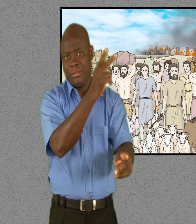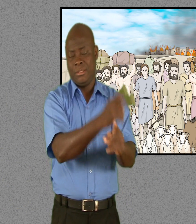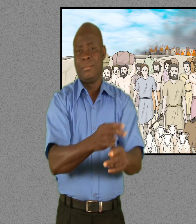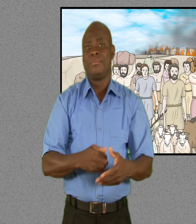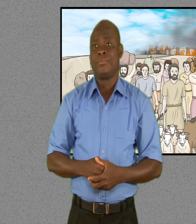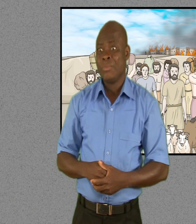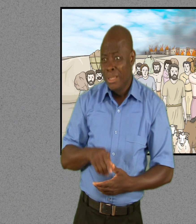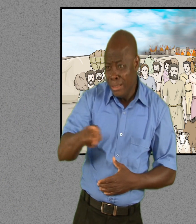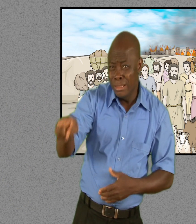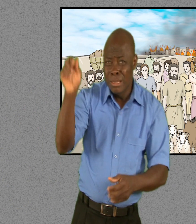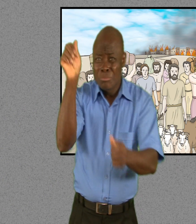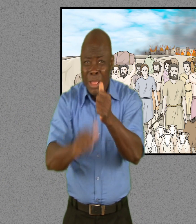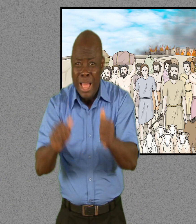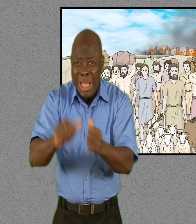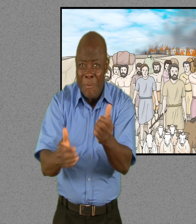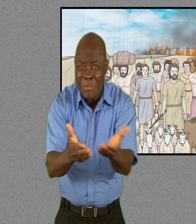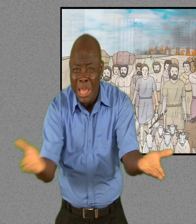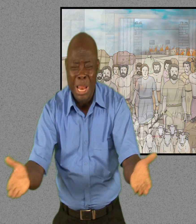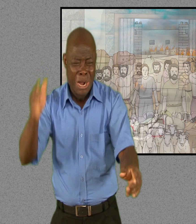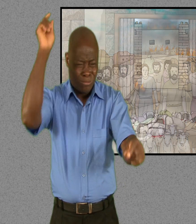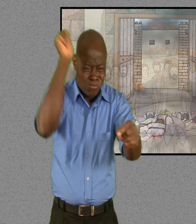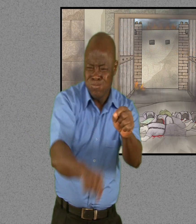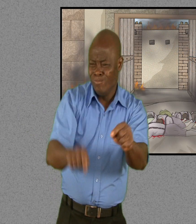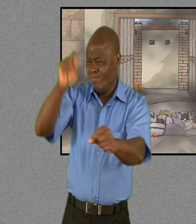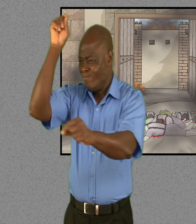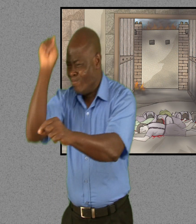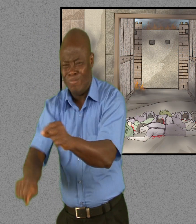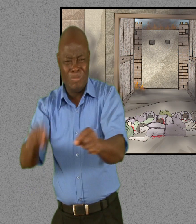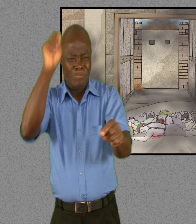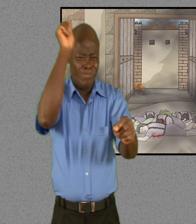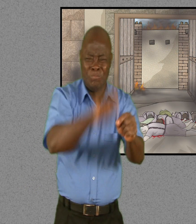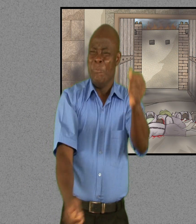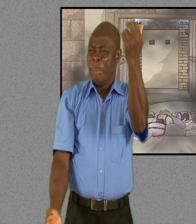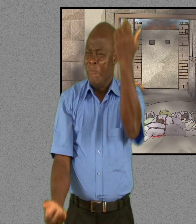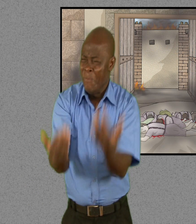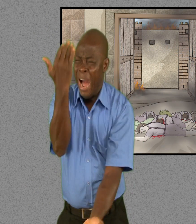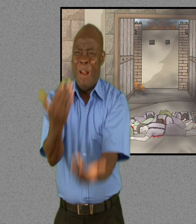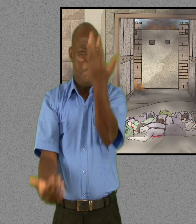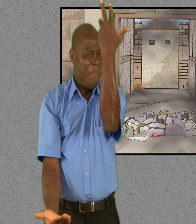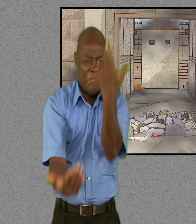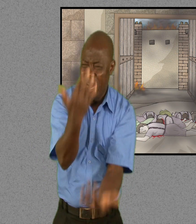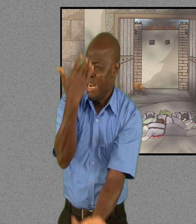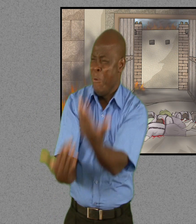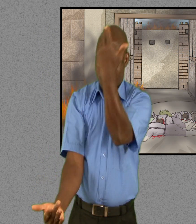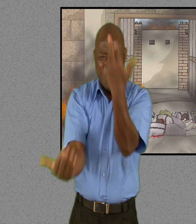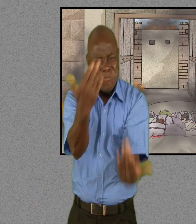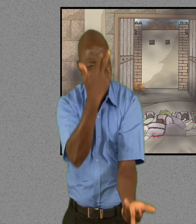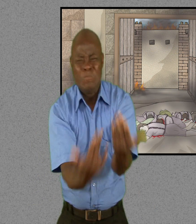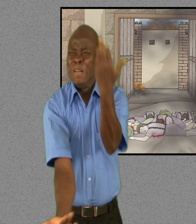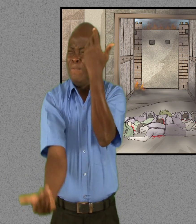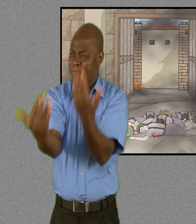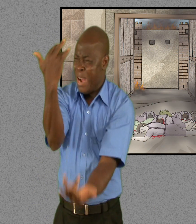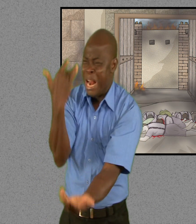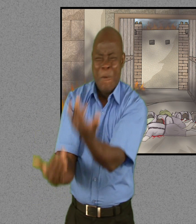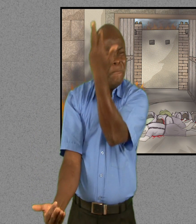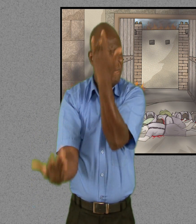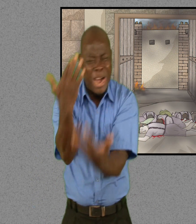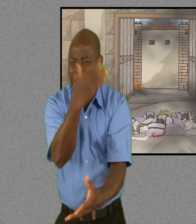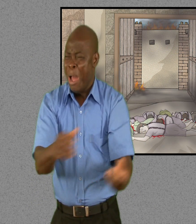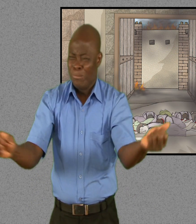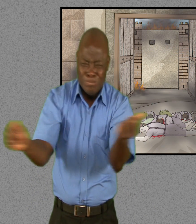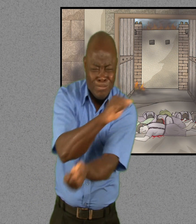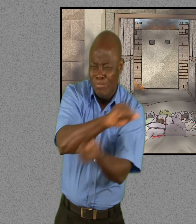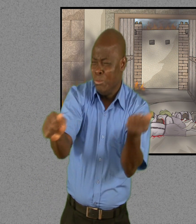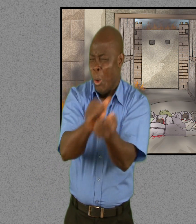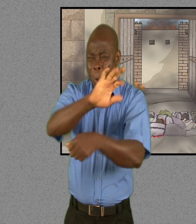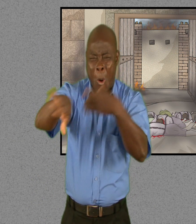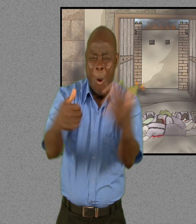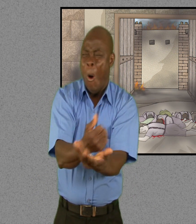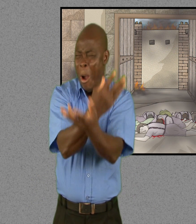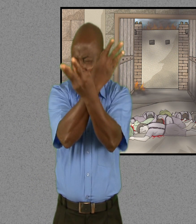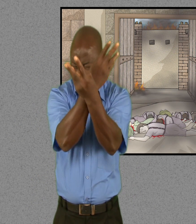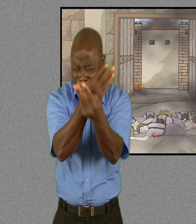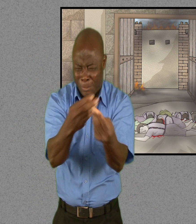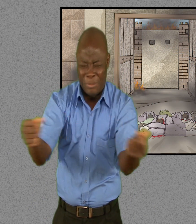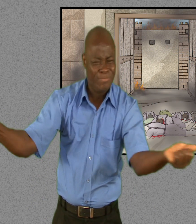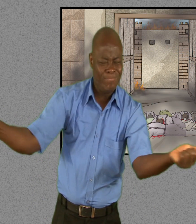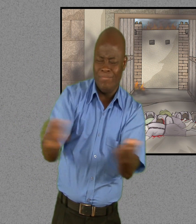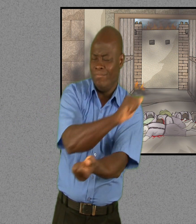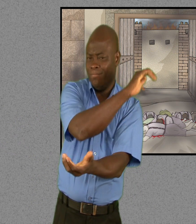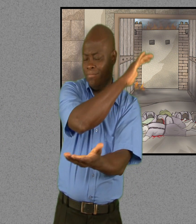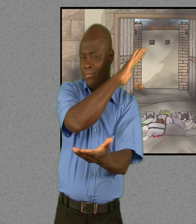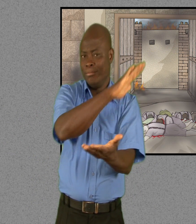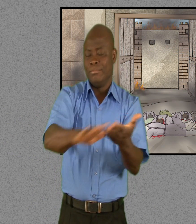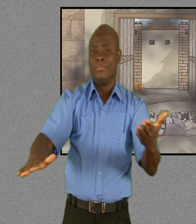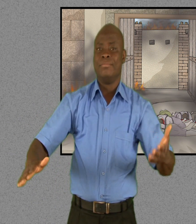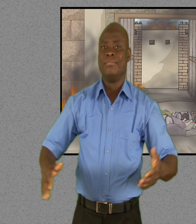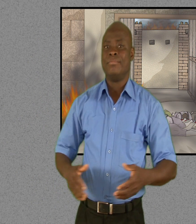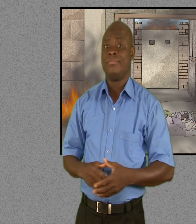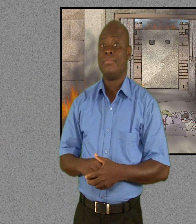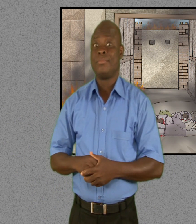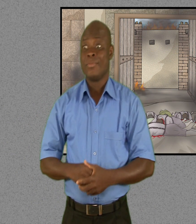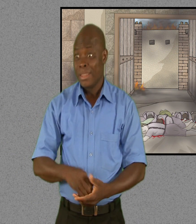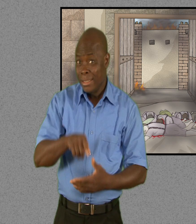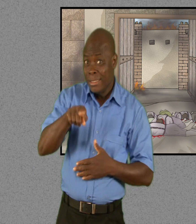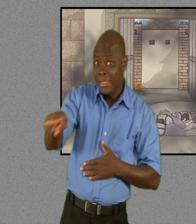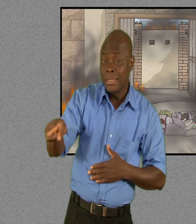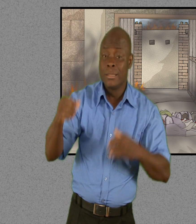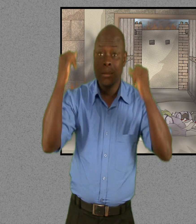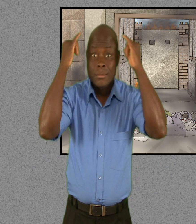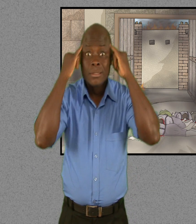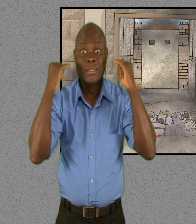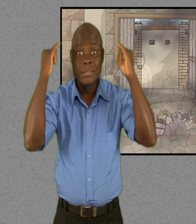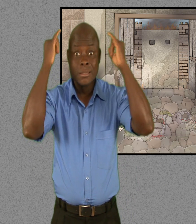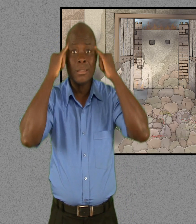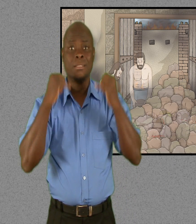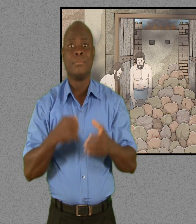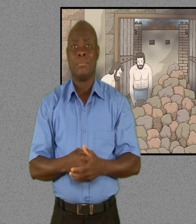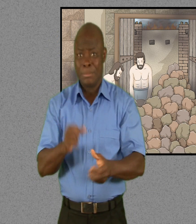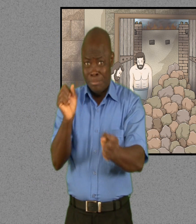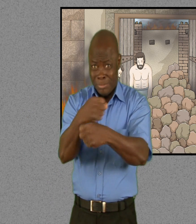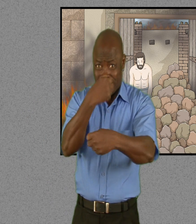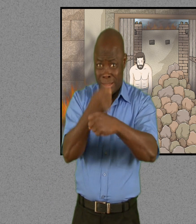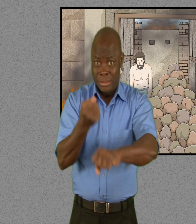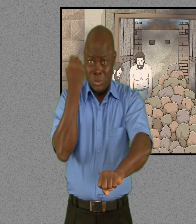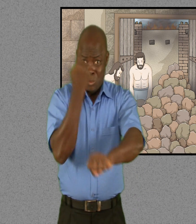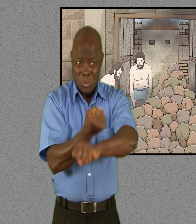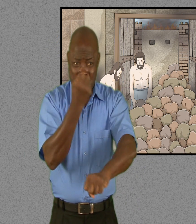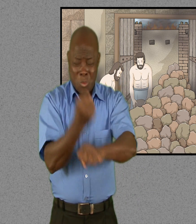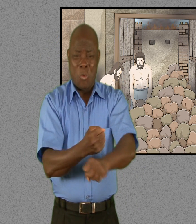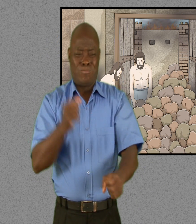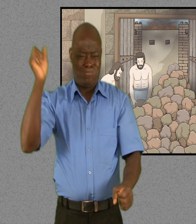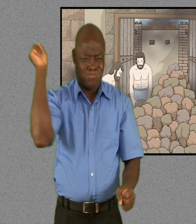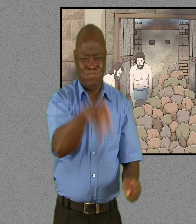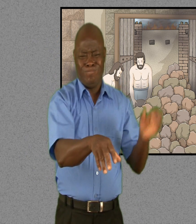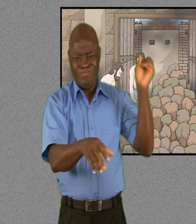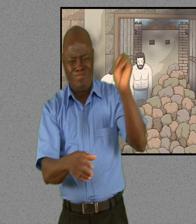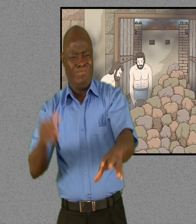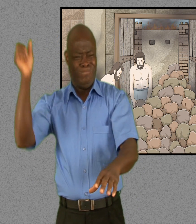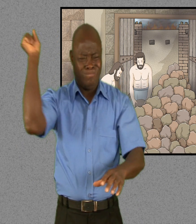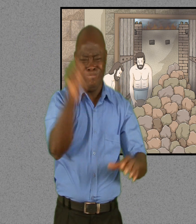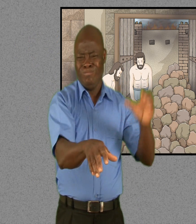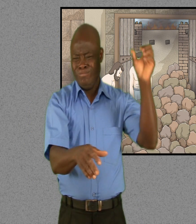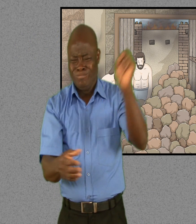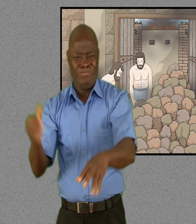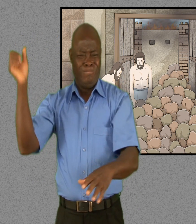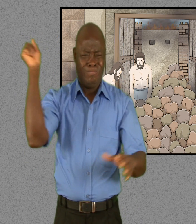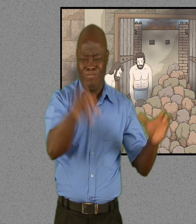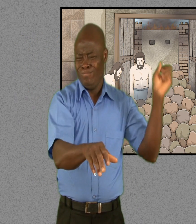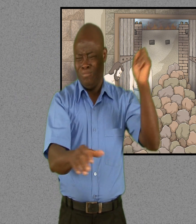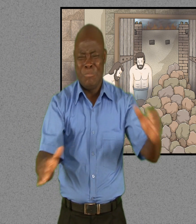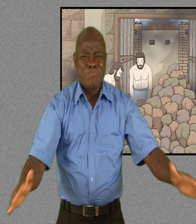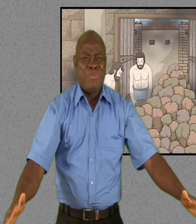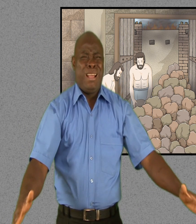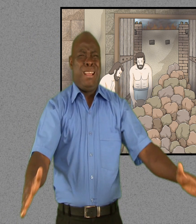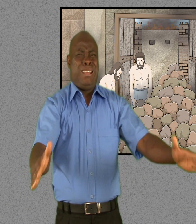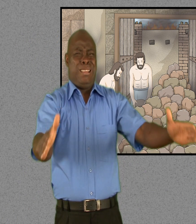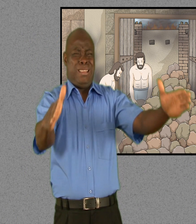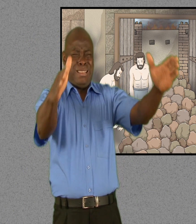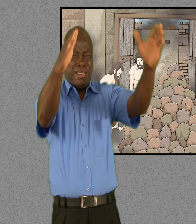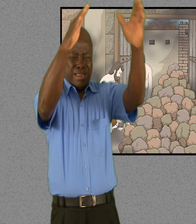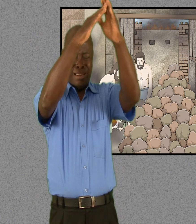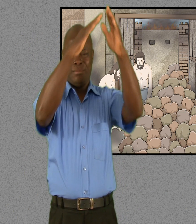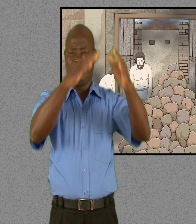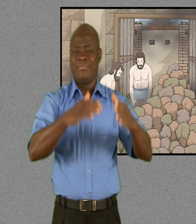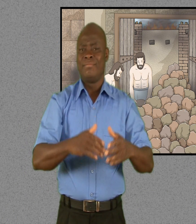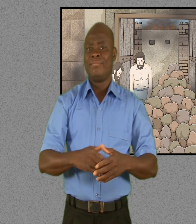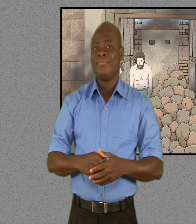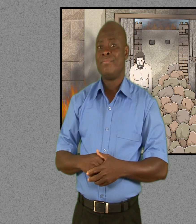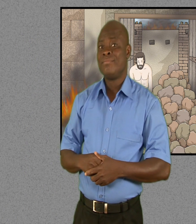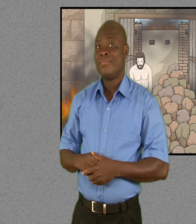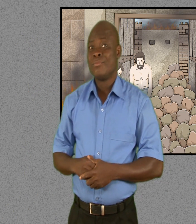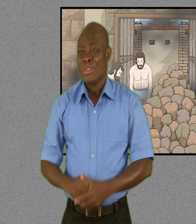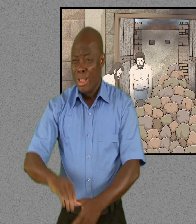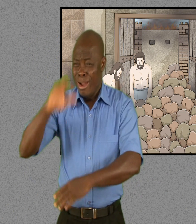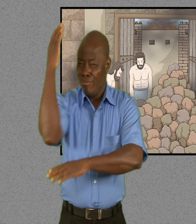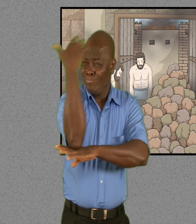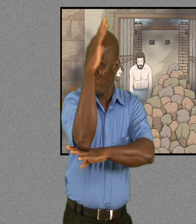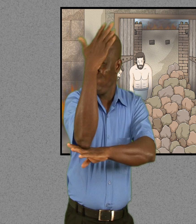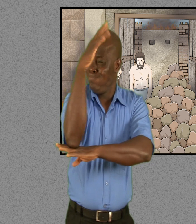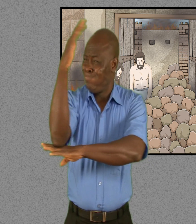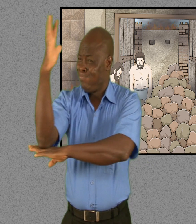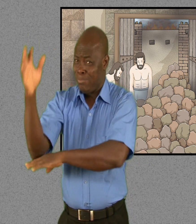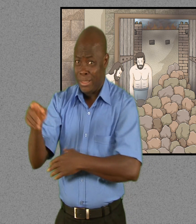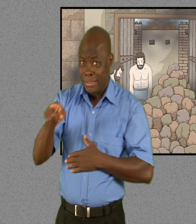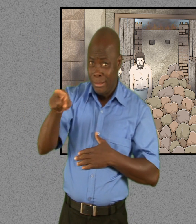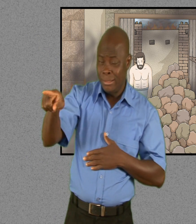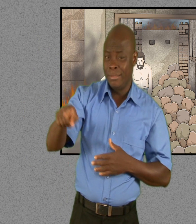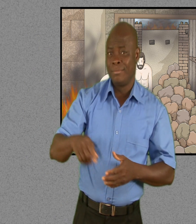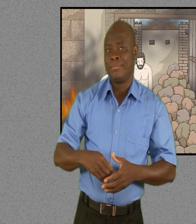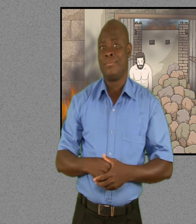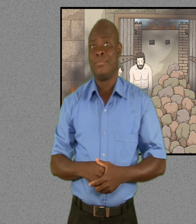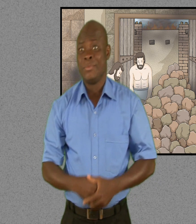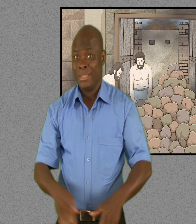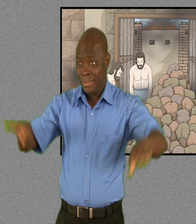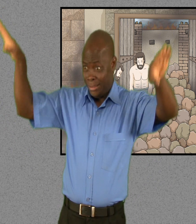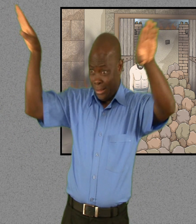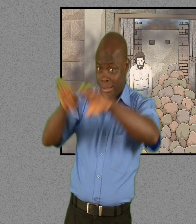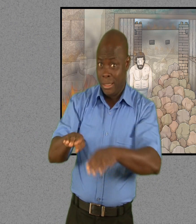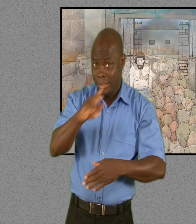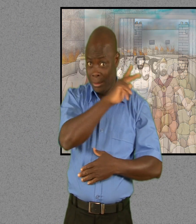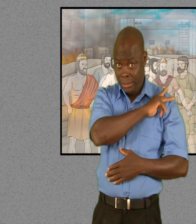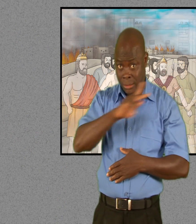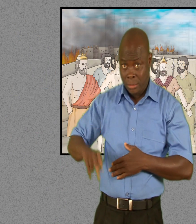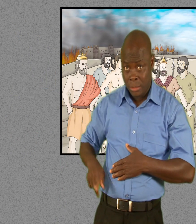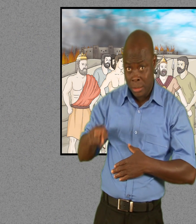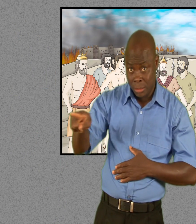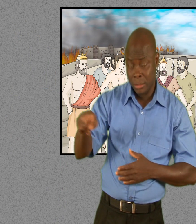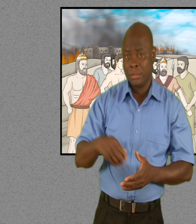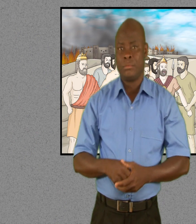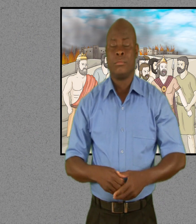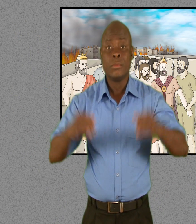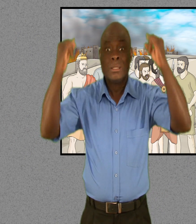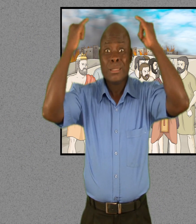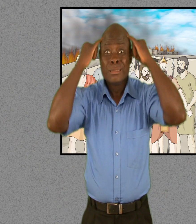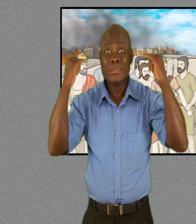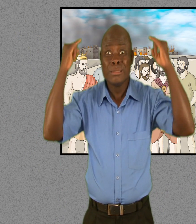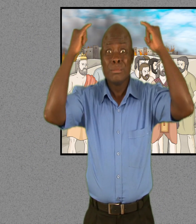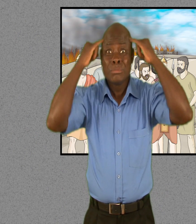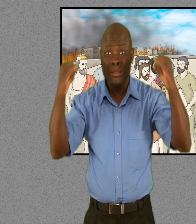So Joshua burned Ai and made it a permanent heap of ruins, a desolation to this day.